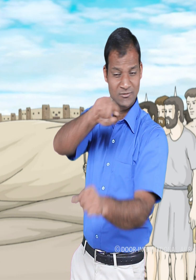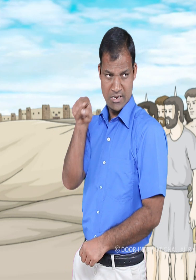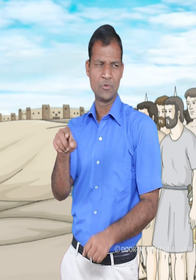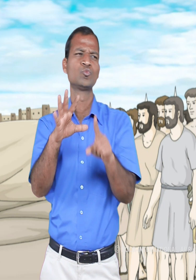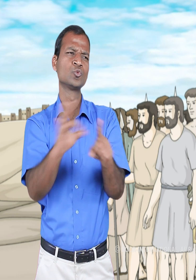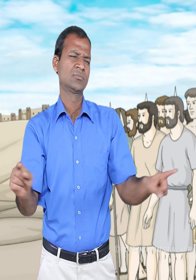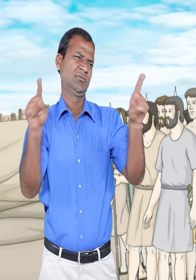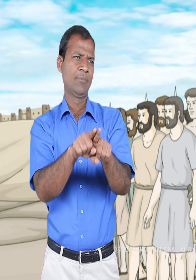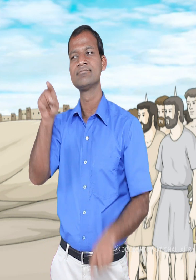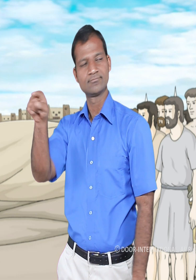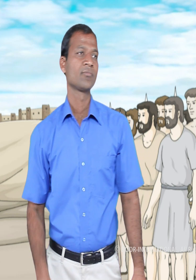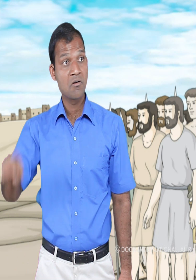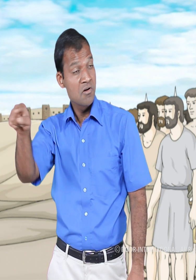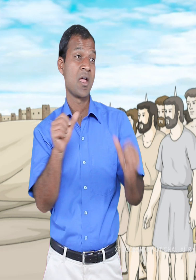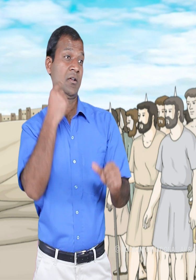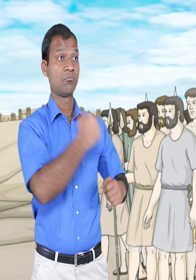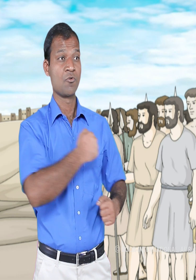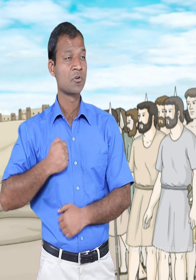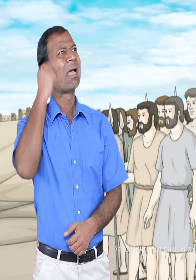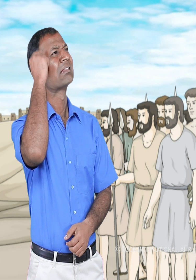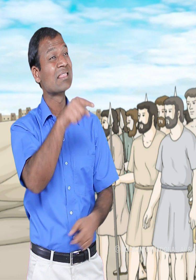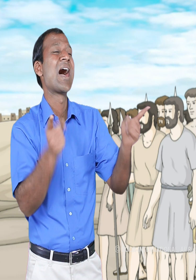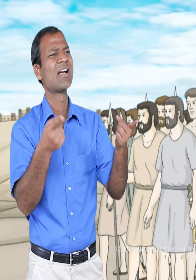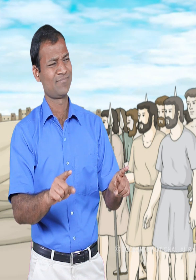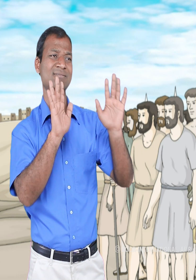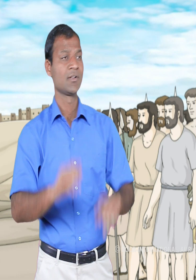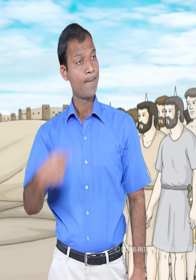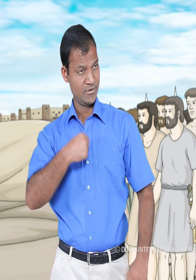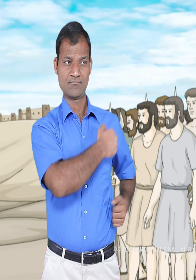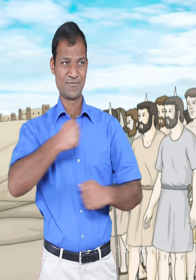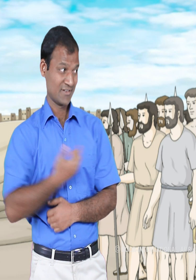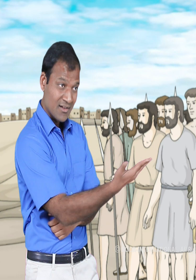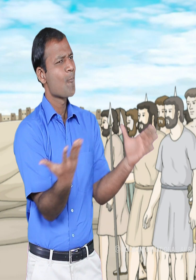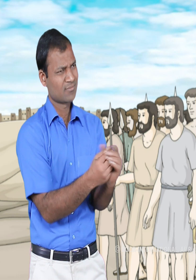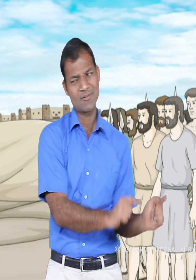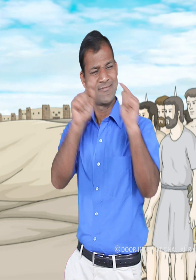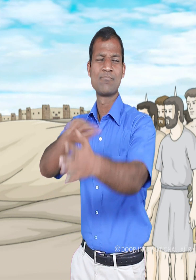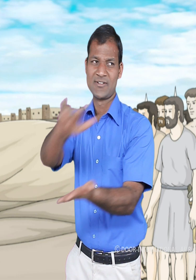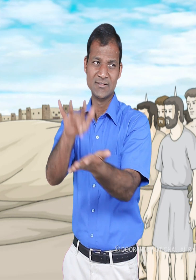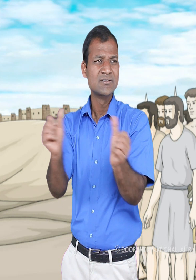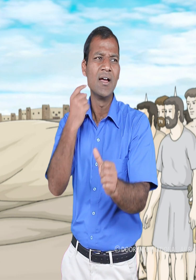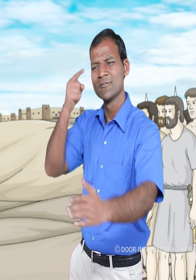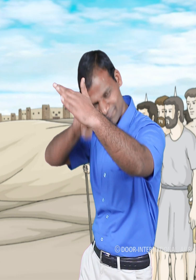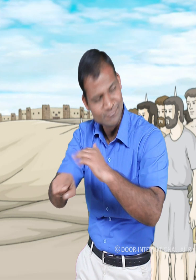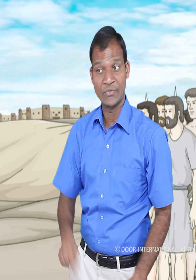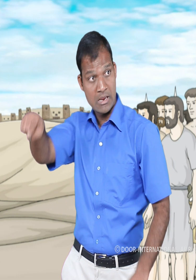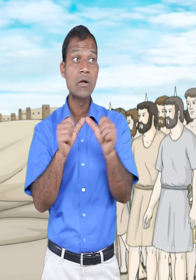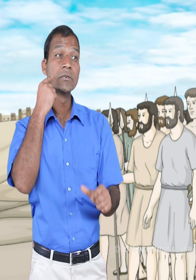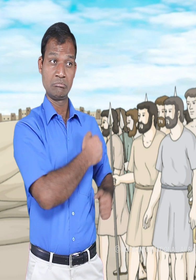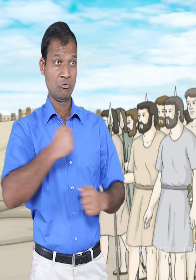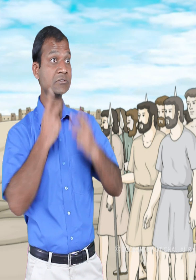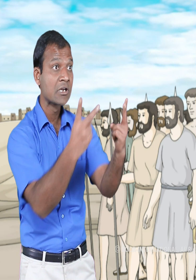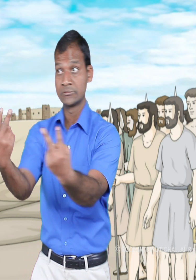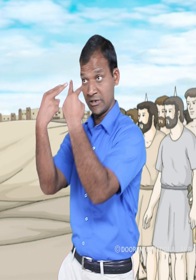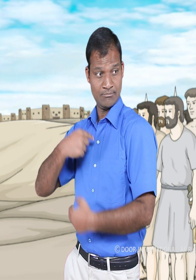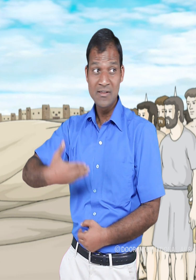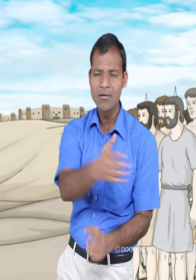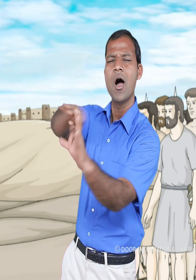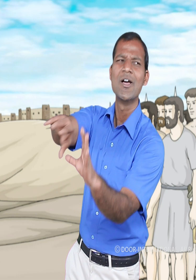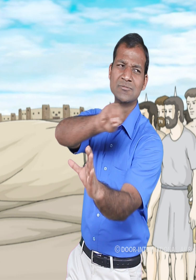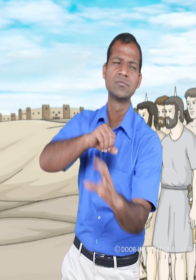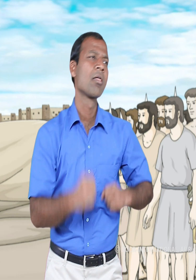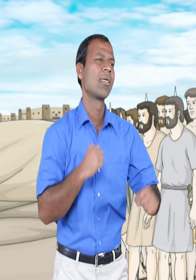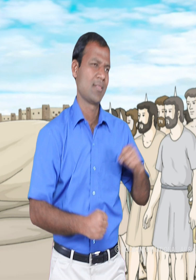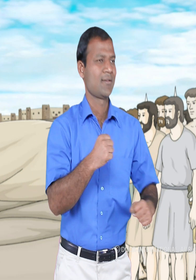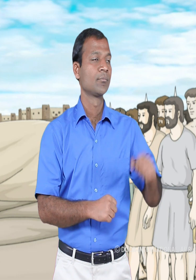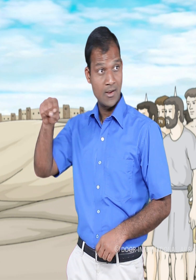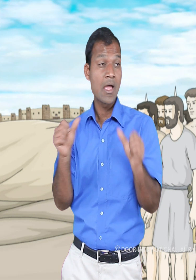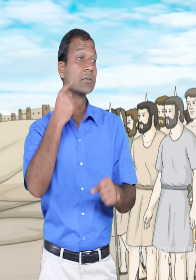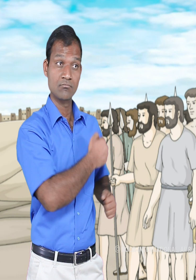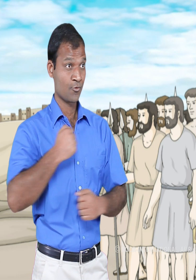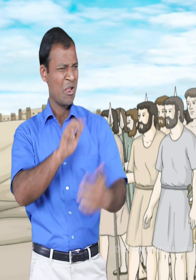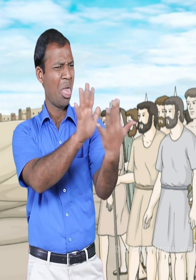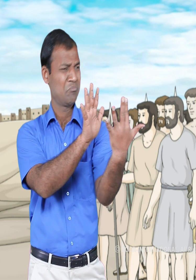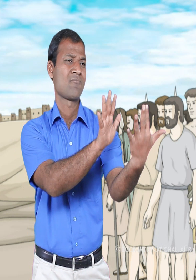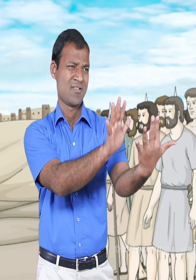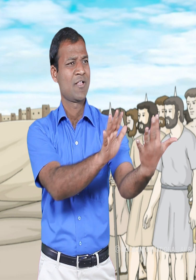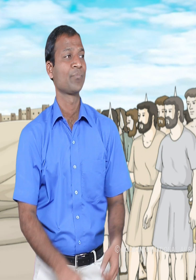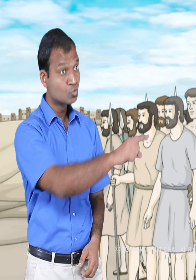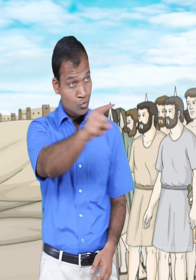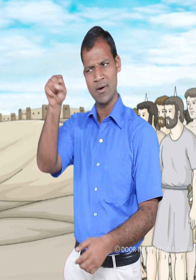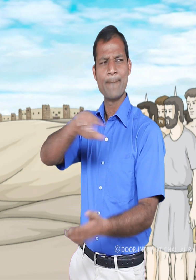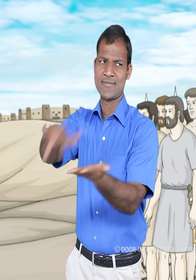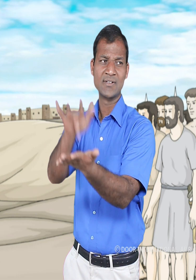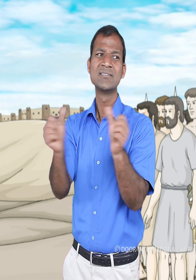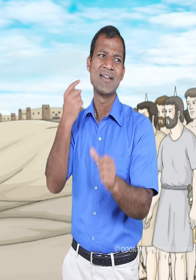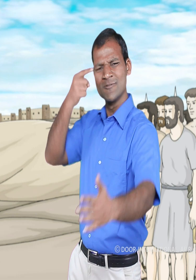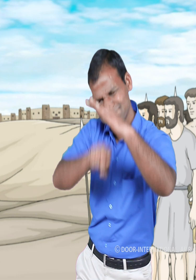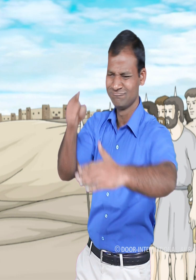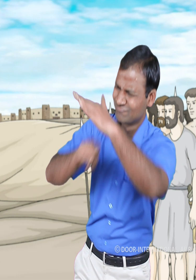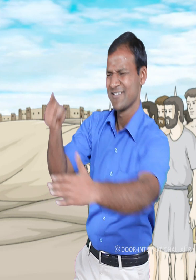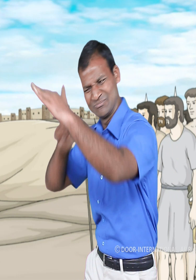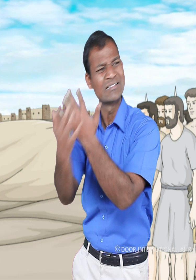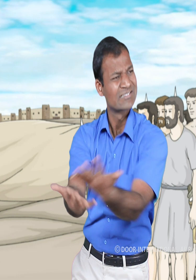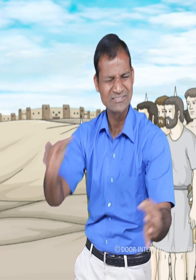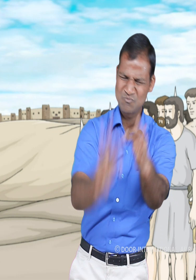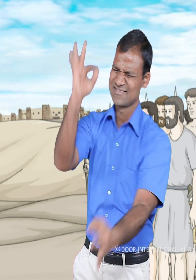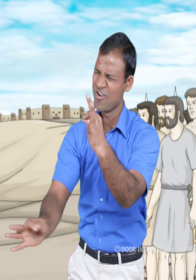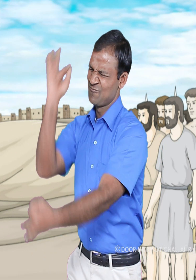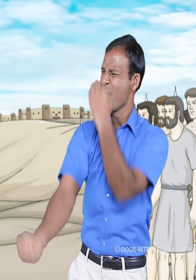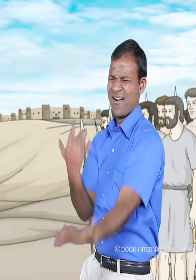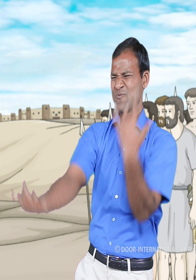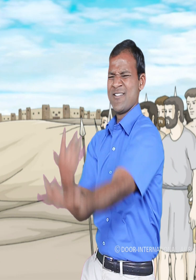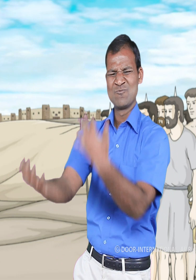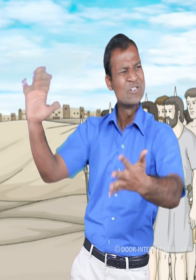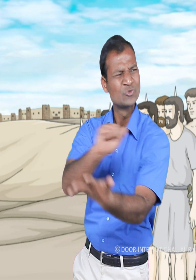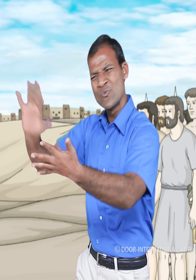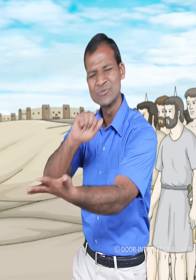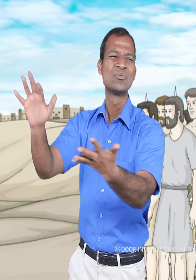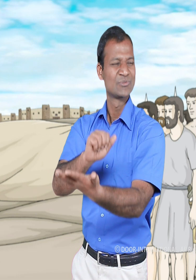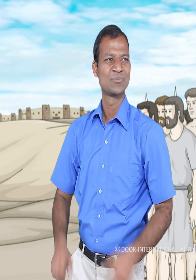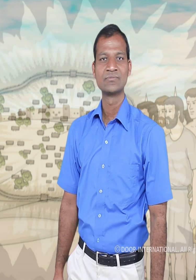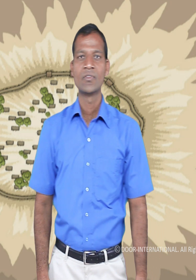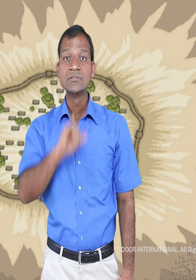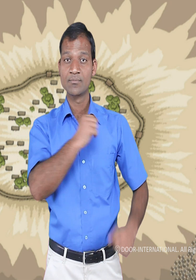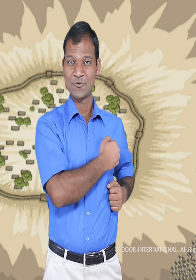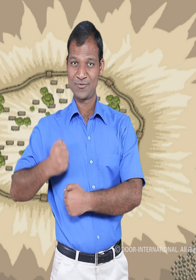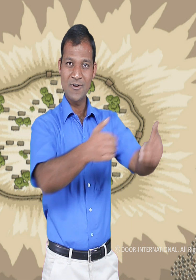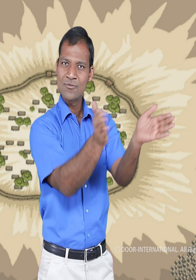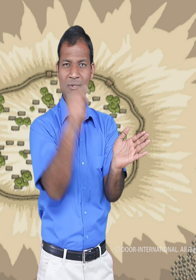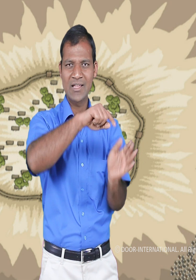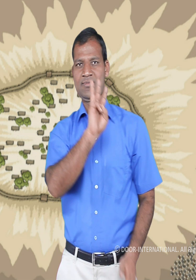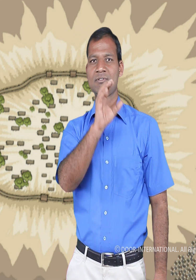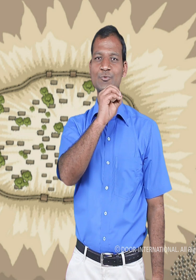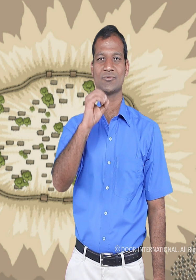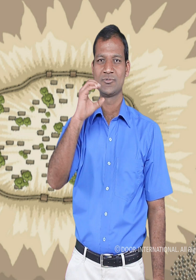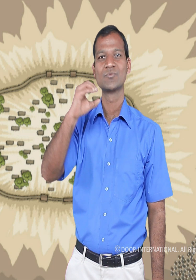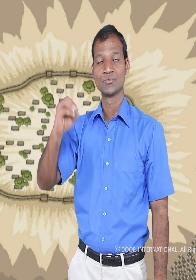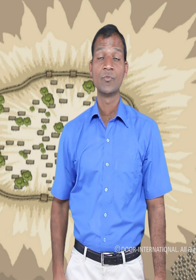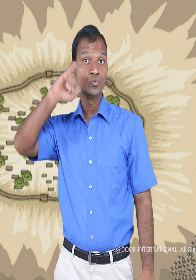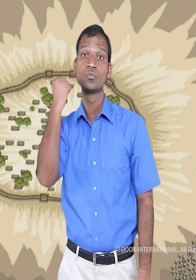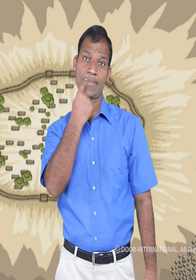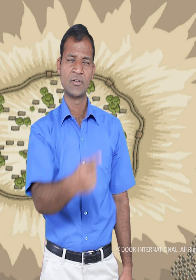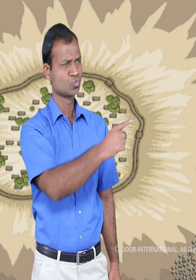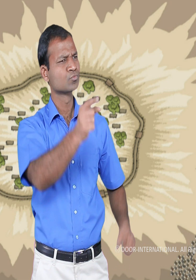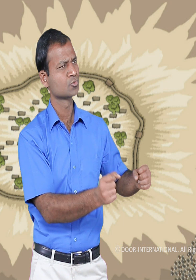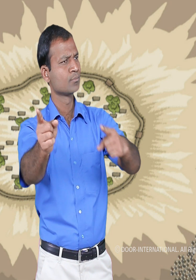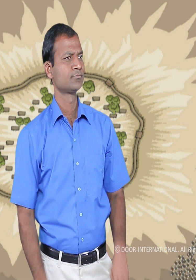So as we flee from them, you are to rise from the ambush and seize the city, for the LORD your God will deliver it into your hand. And when you have taken the city, set it on fire. Do as the LORD has commanded!